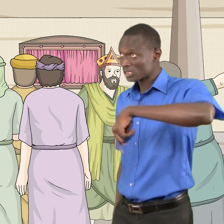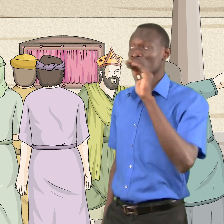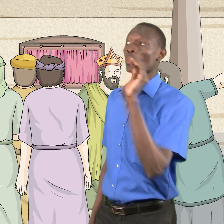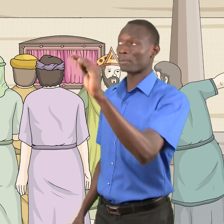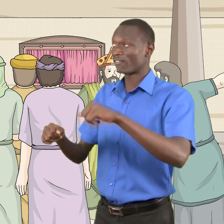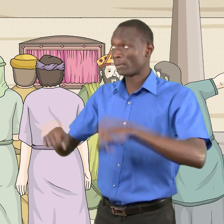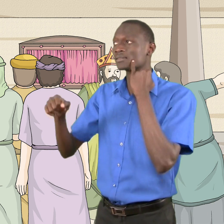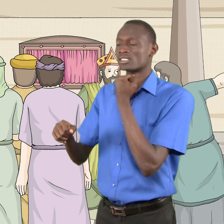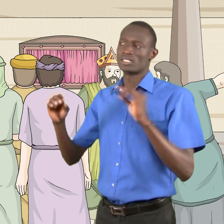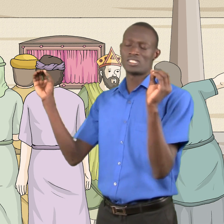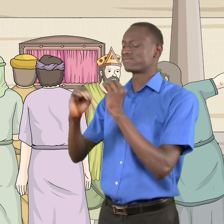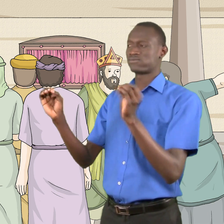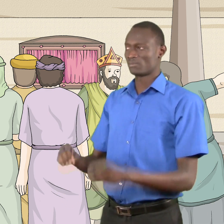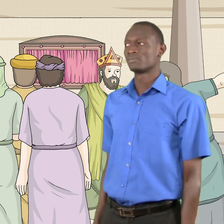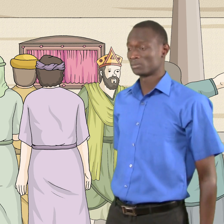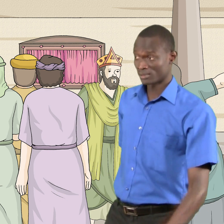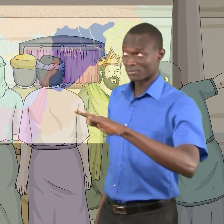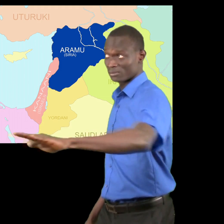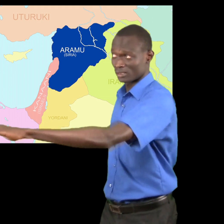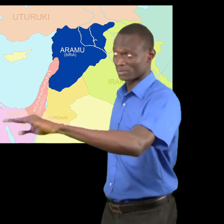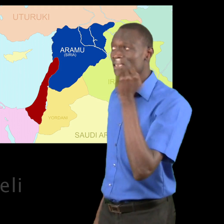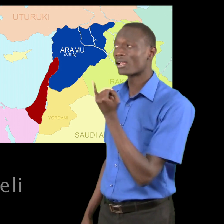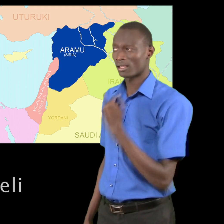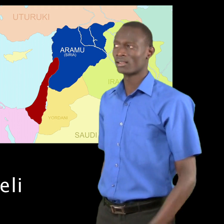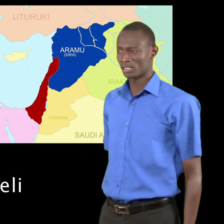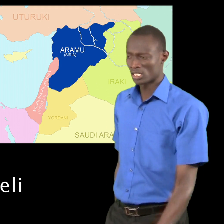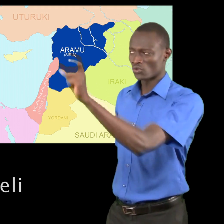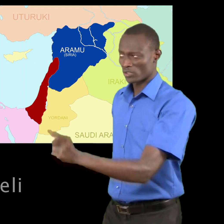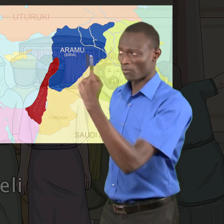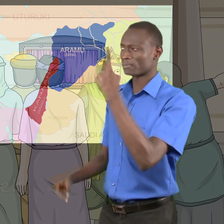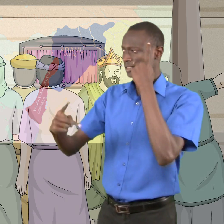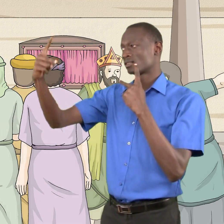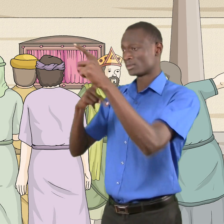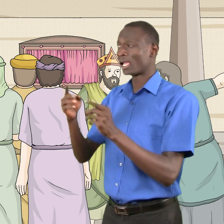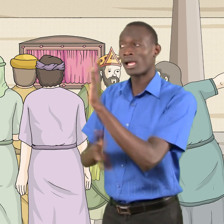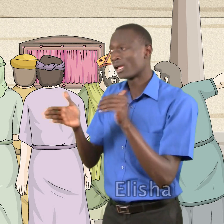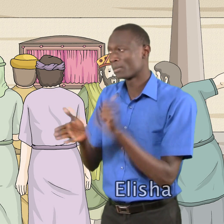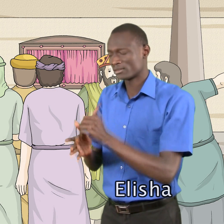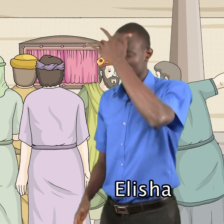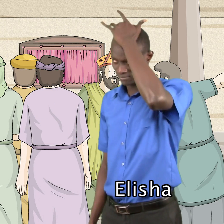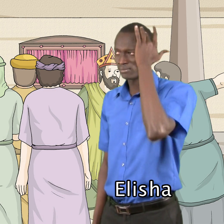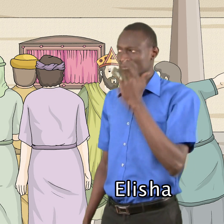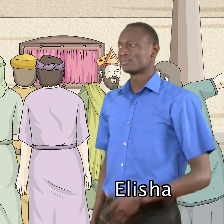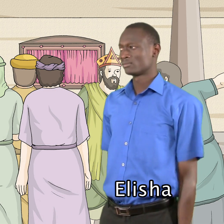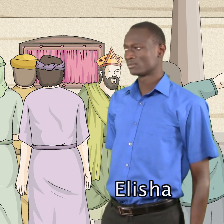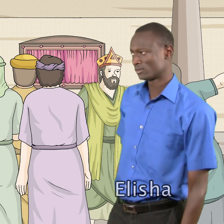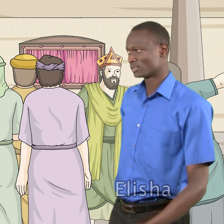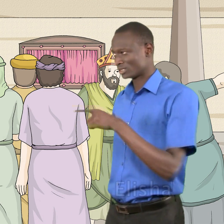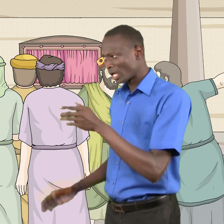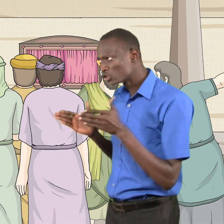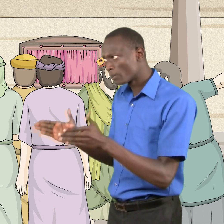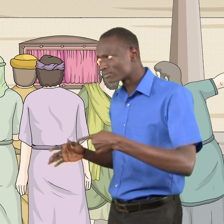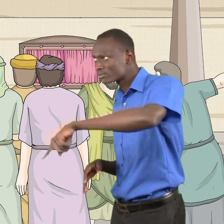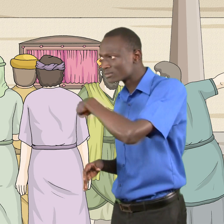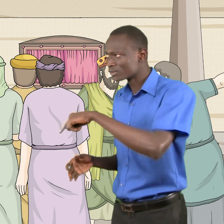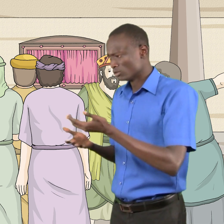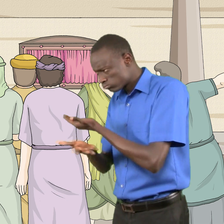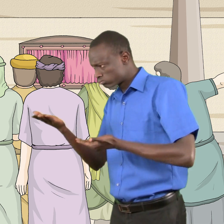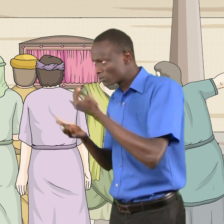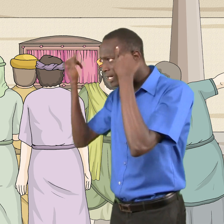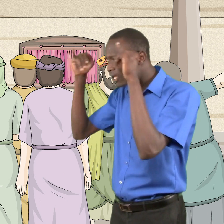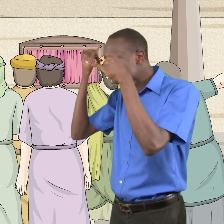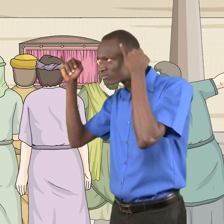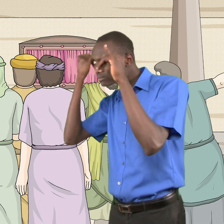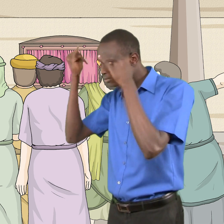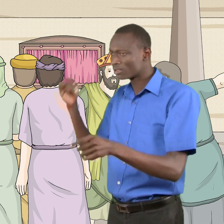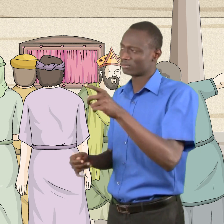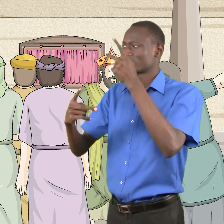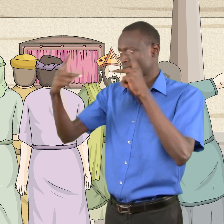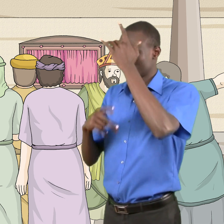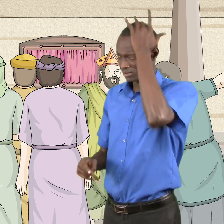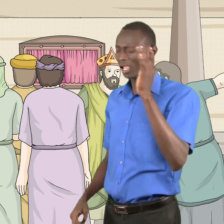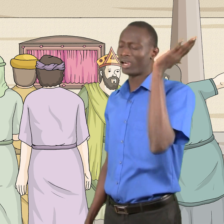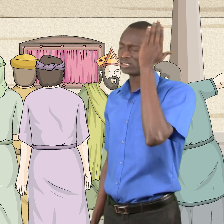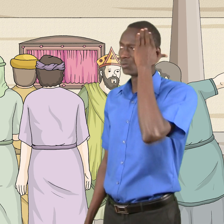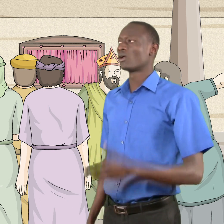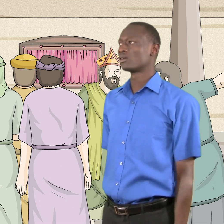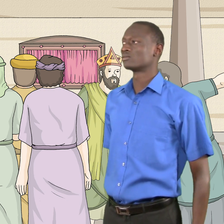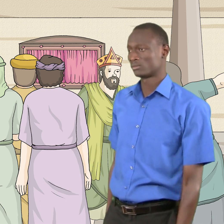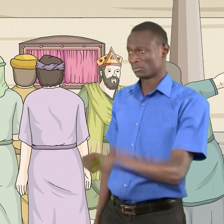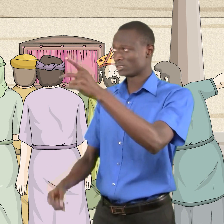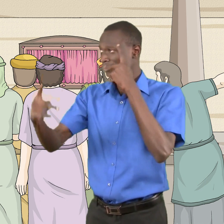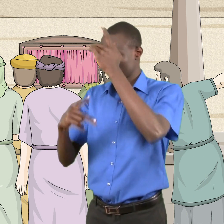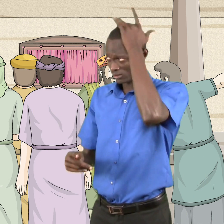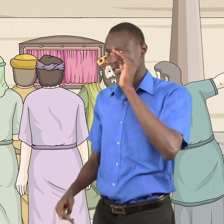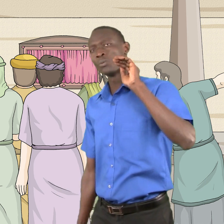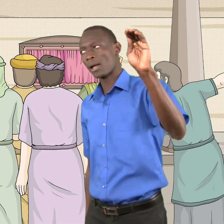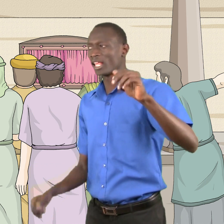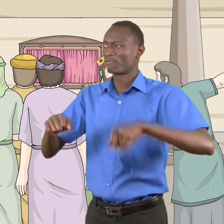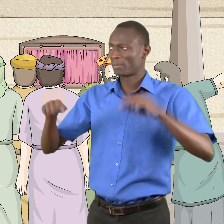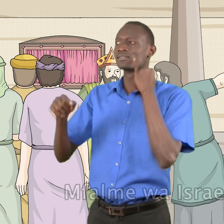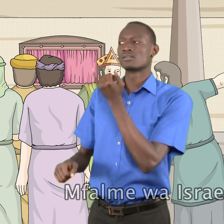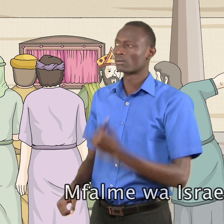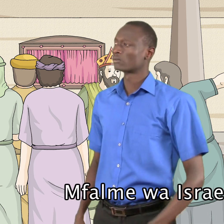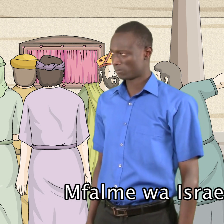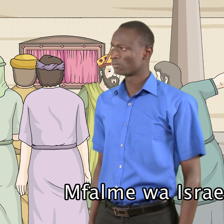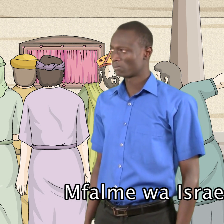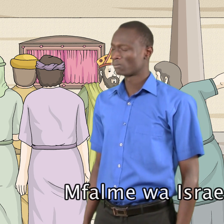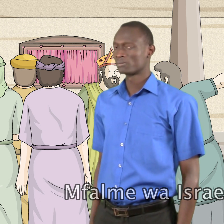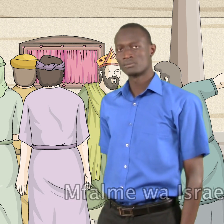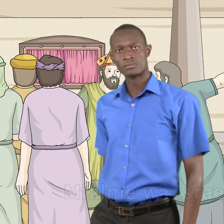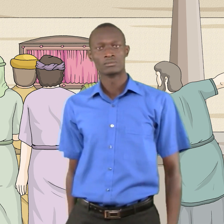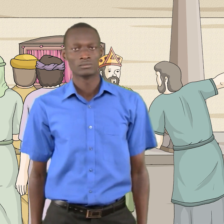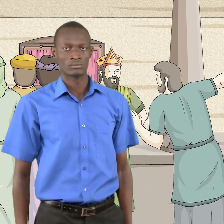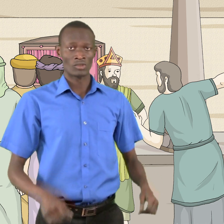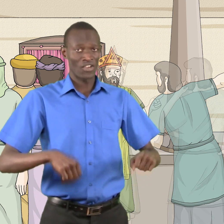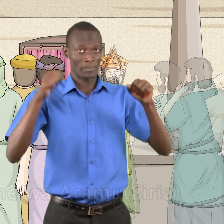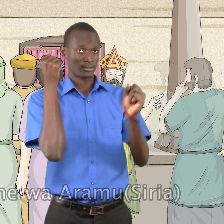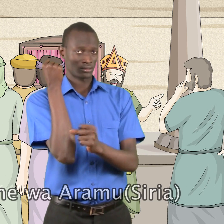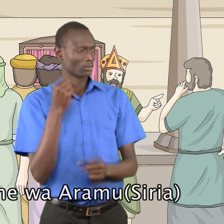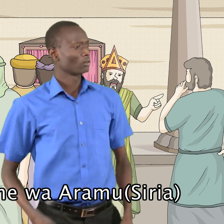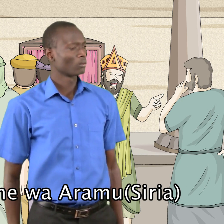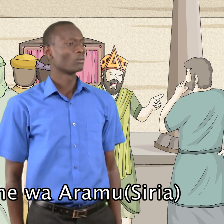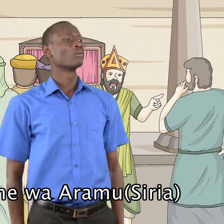For Elisha, the prophet in Israel, tells the king of Israel the very words you speak in your bedroom.”